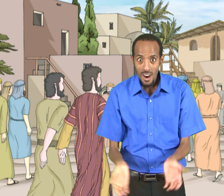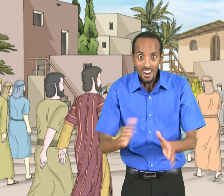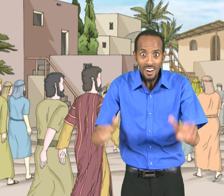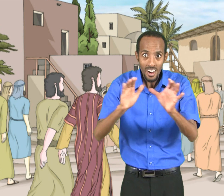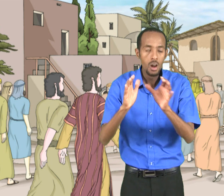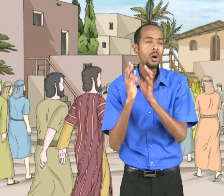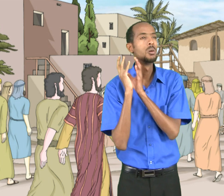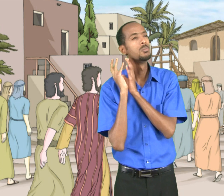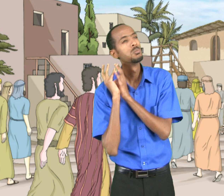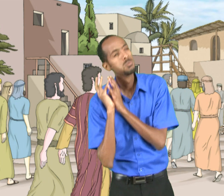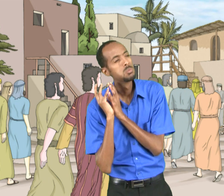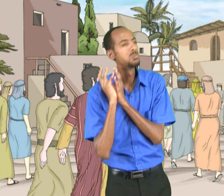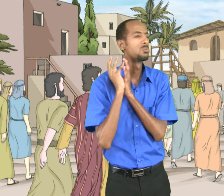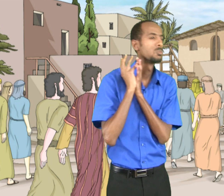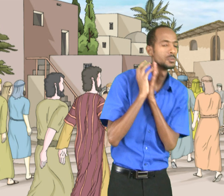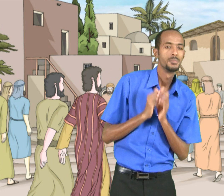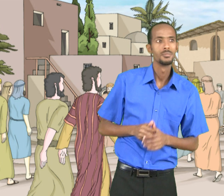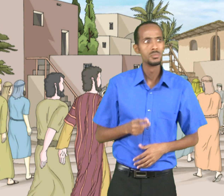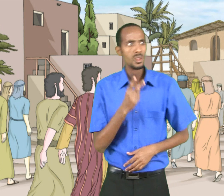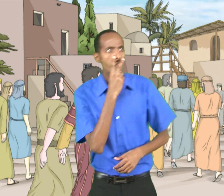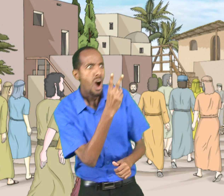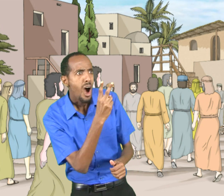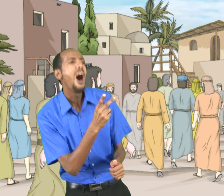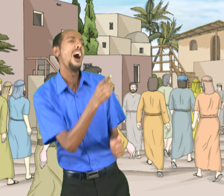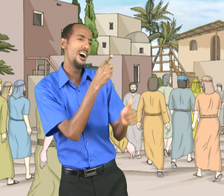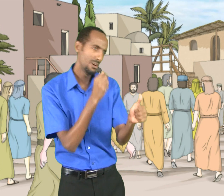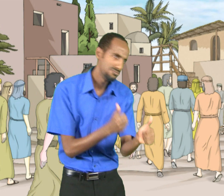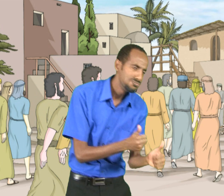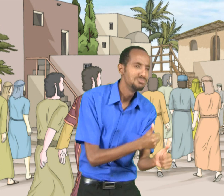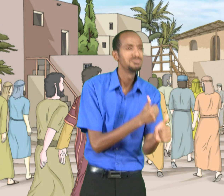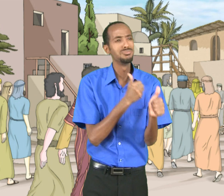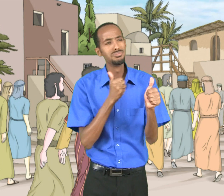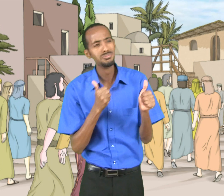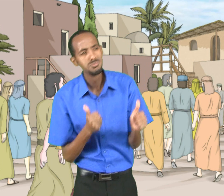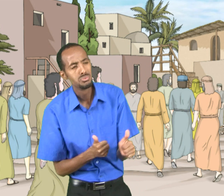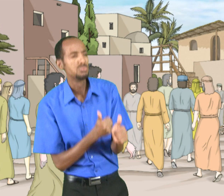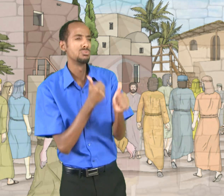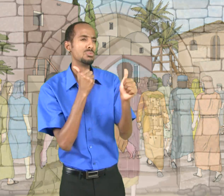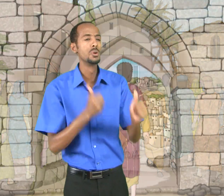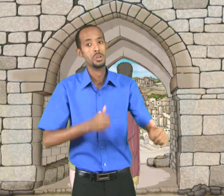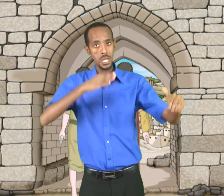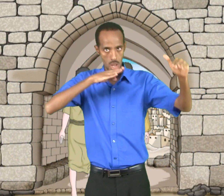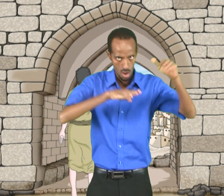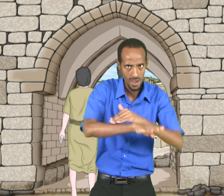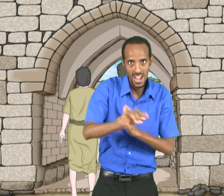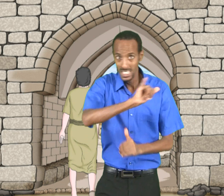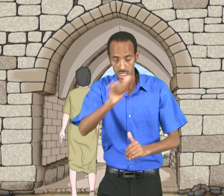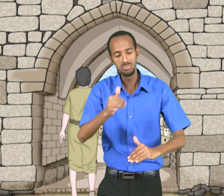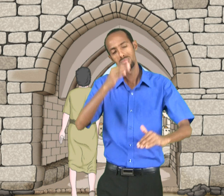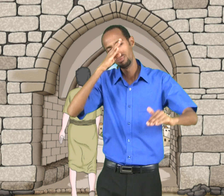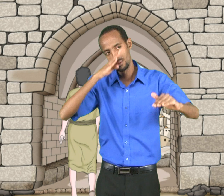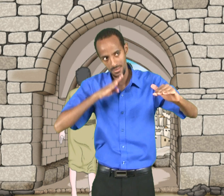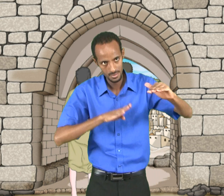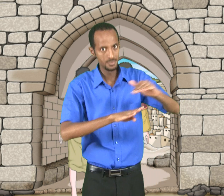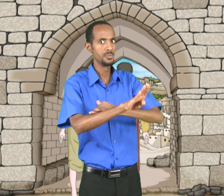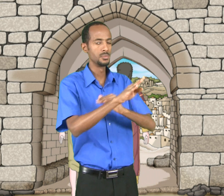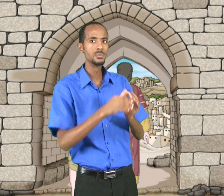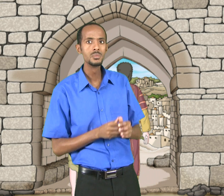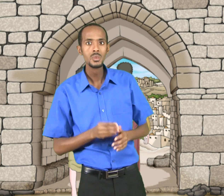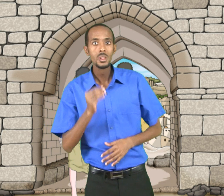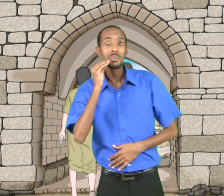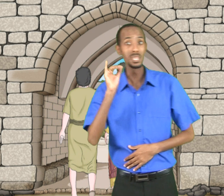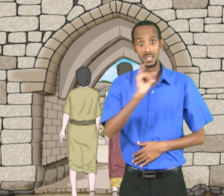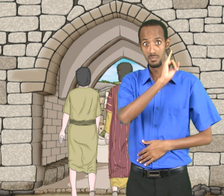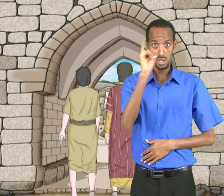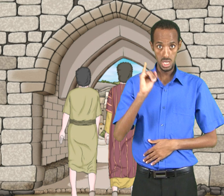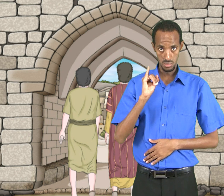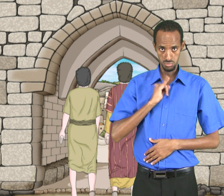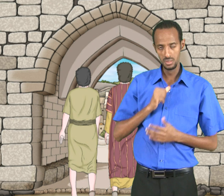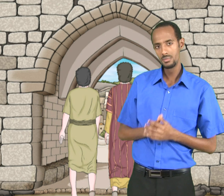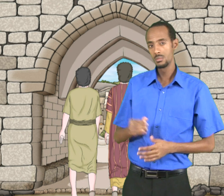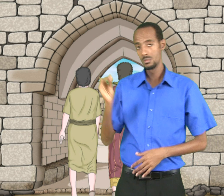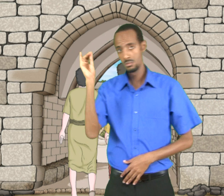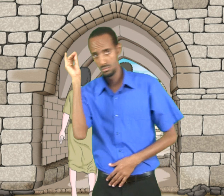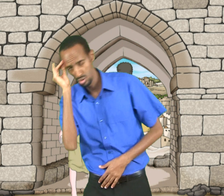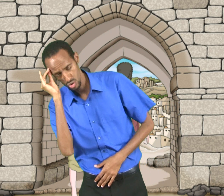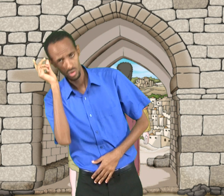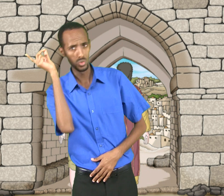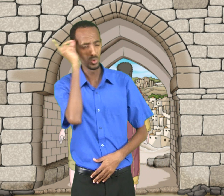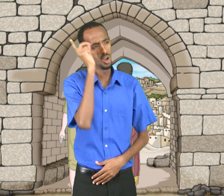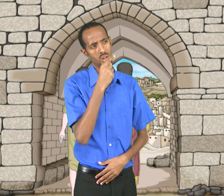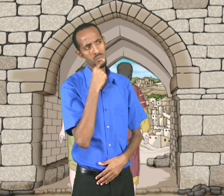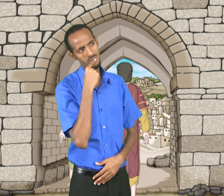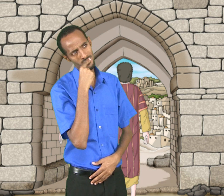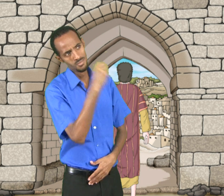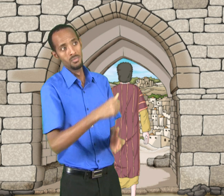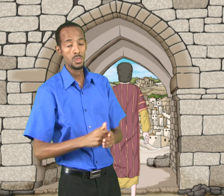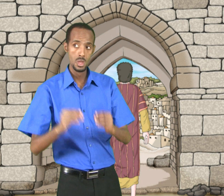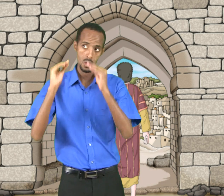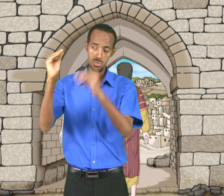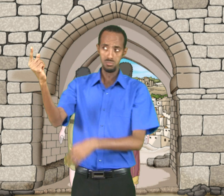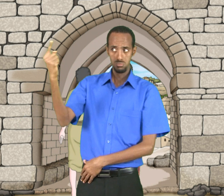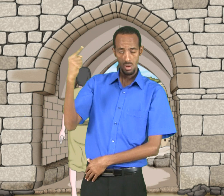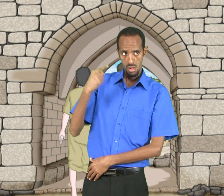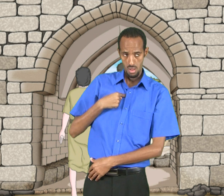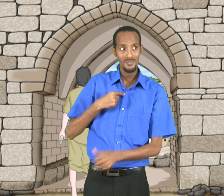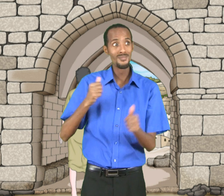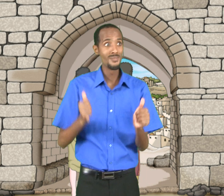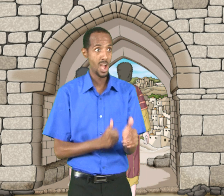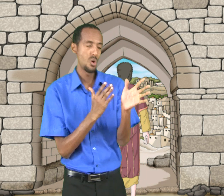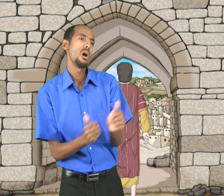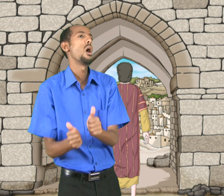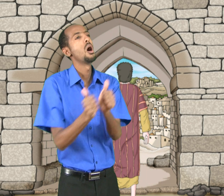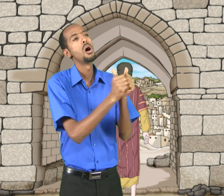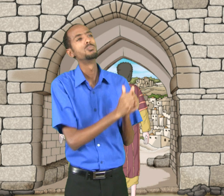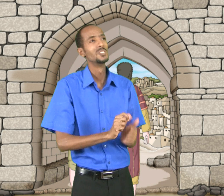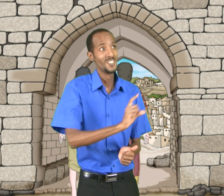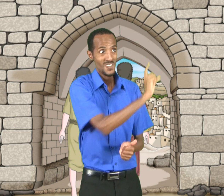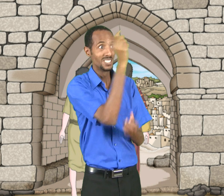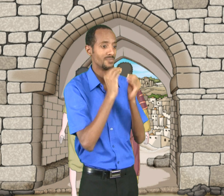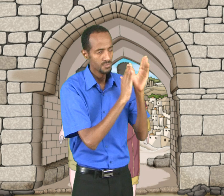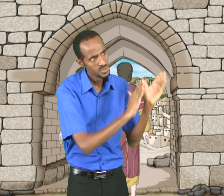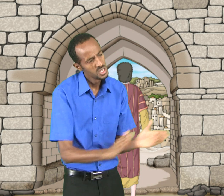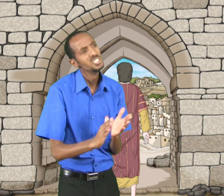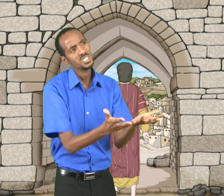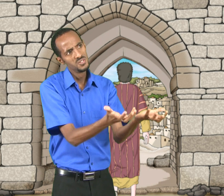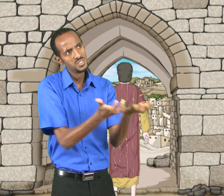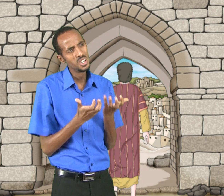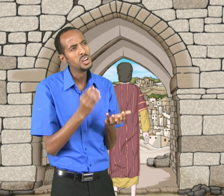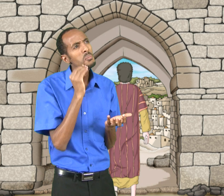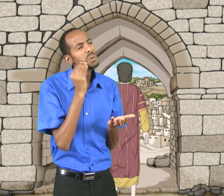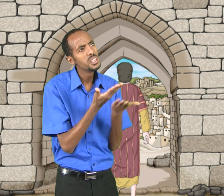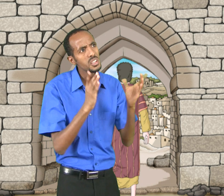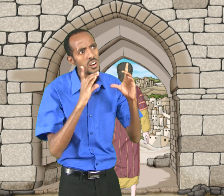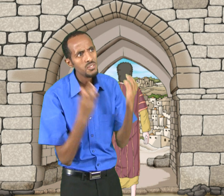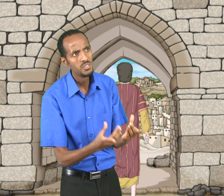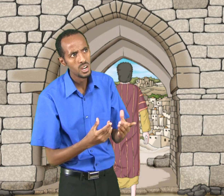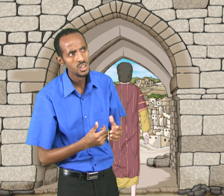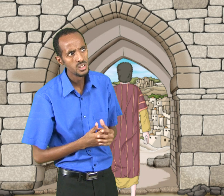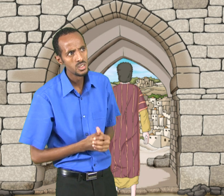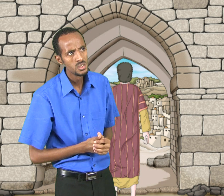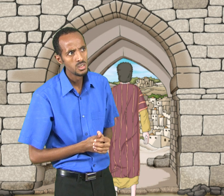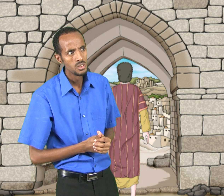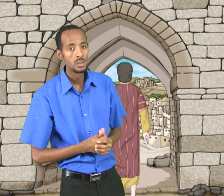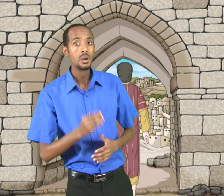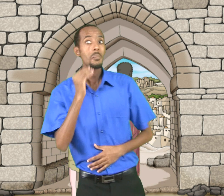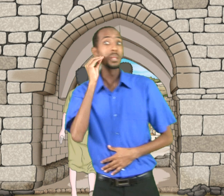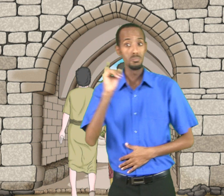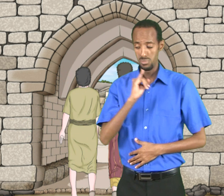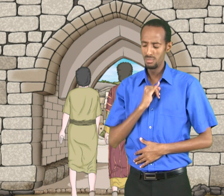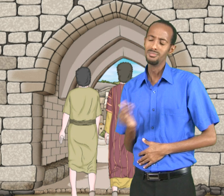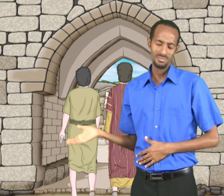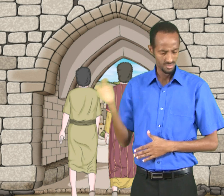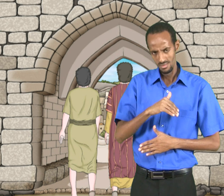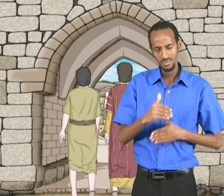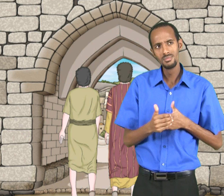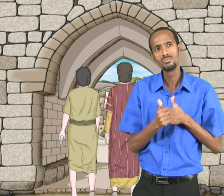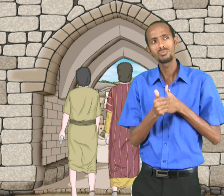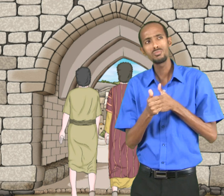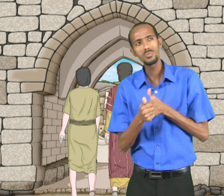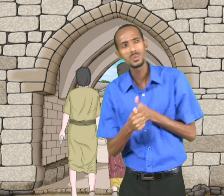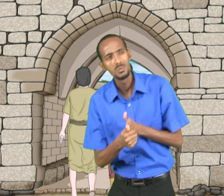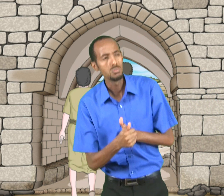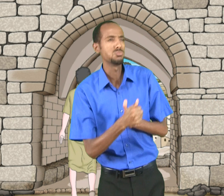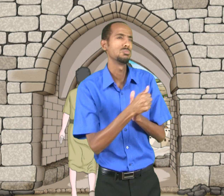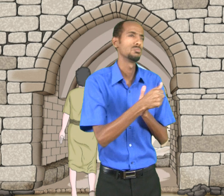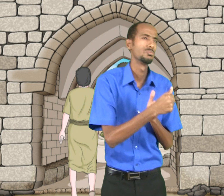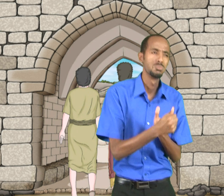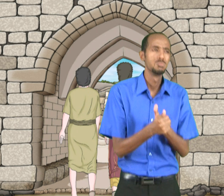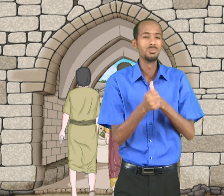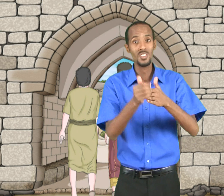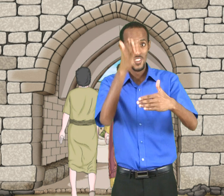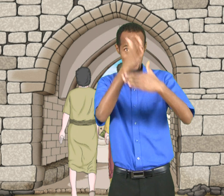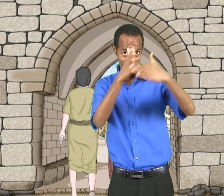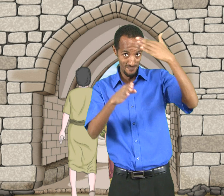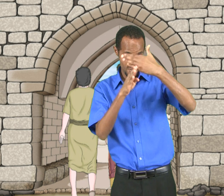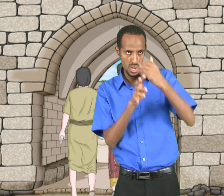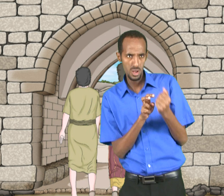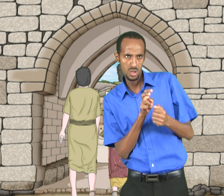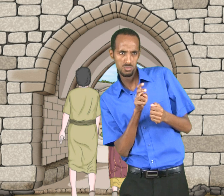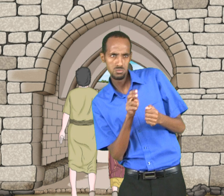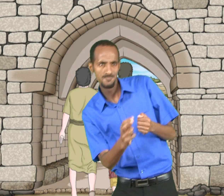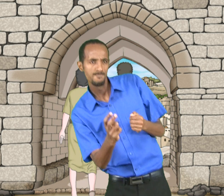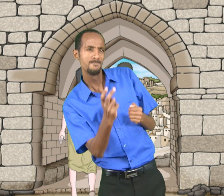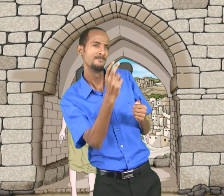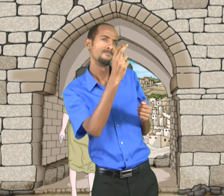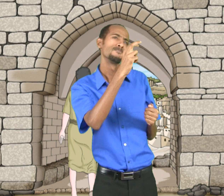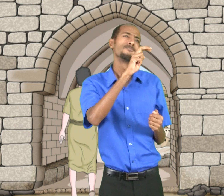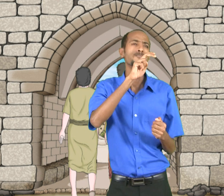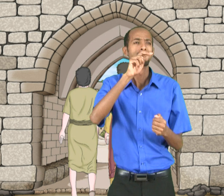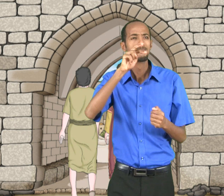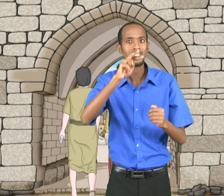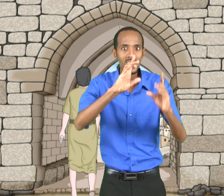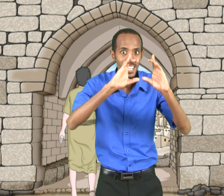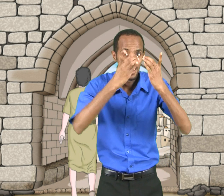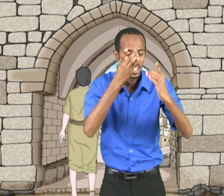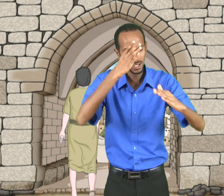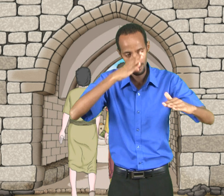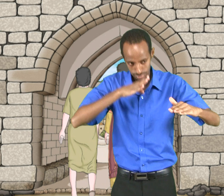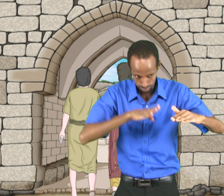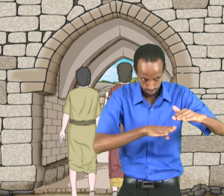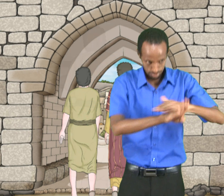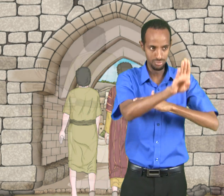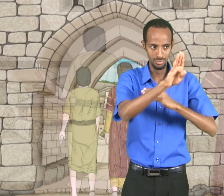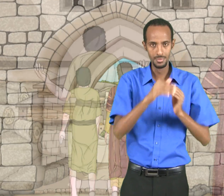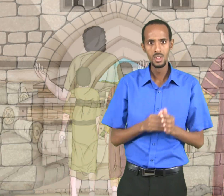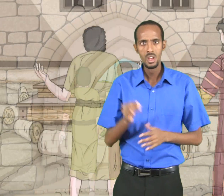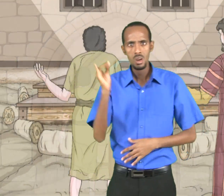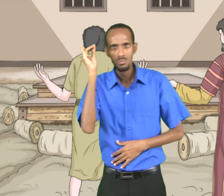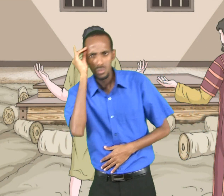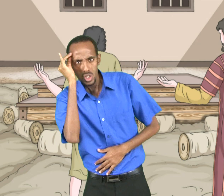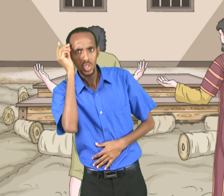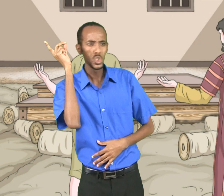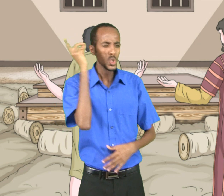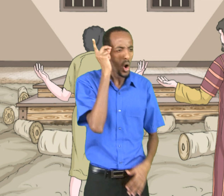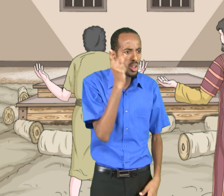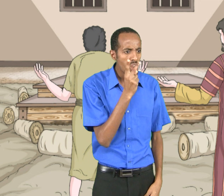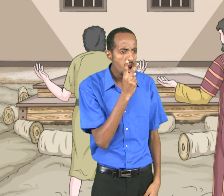Follow him to the house he enters, and say to the owner of that house, ‘The Teacher asks: Where is the guest room, where I may eat the Passover with My disciples?’